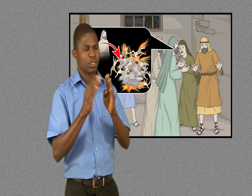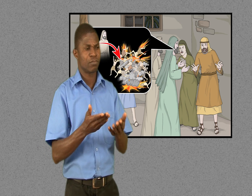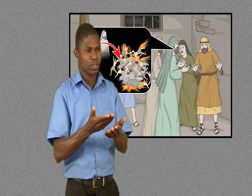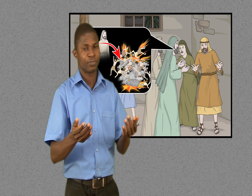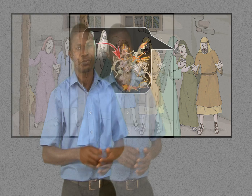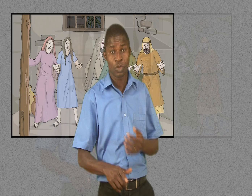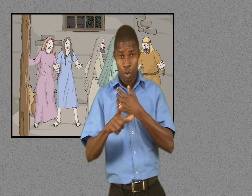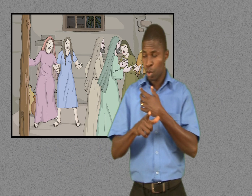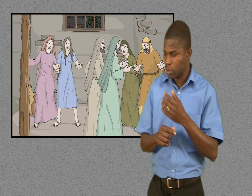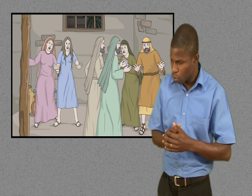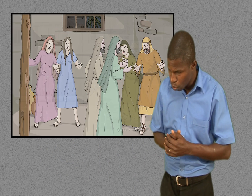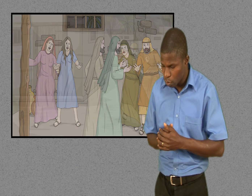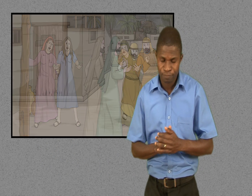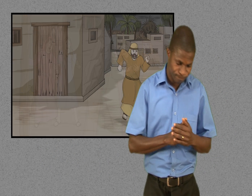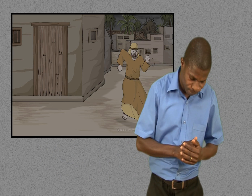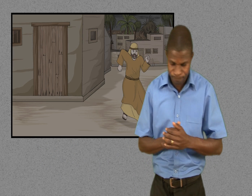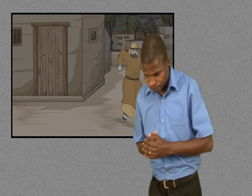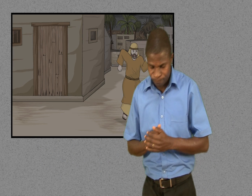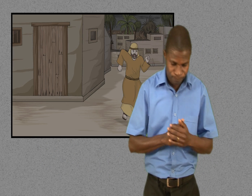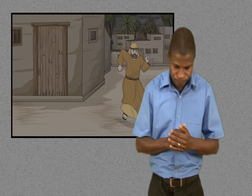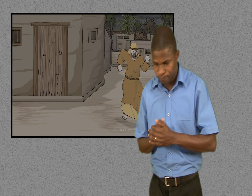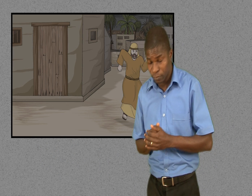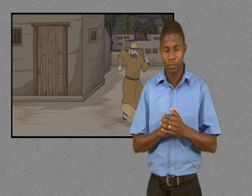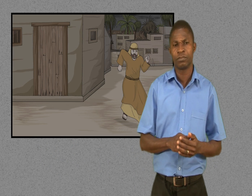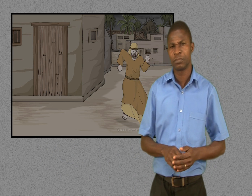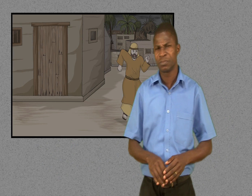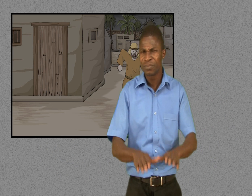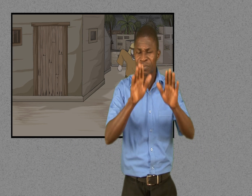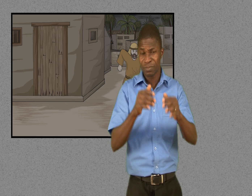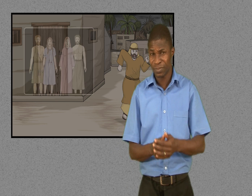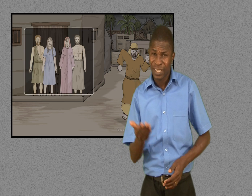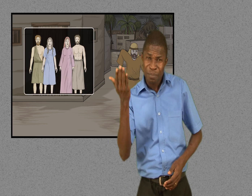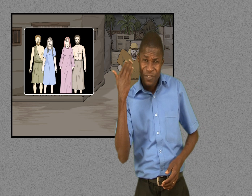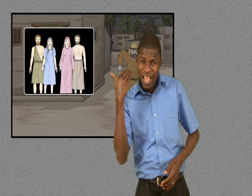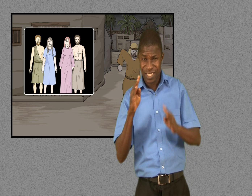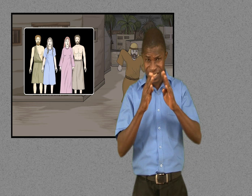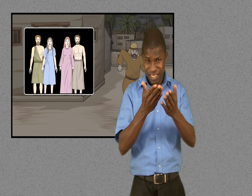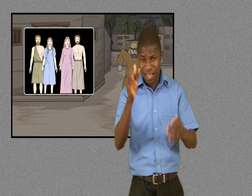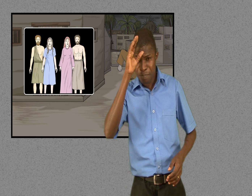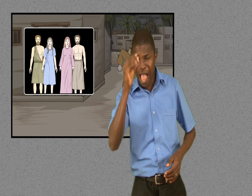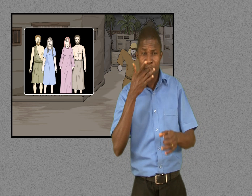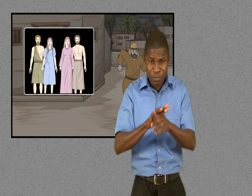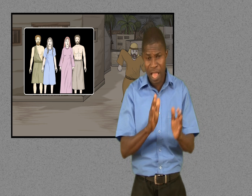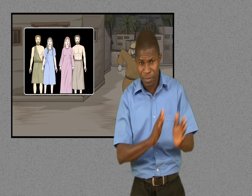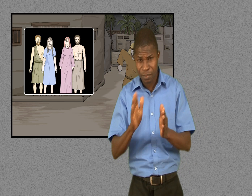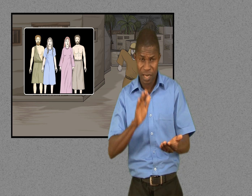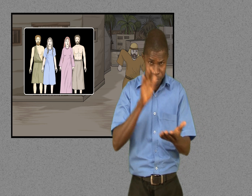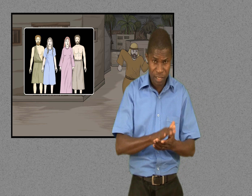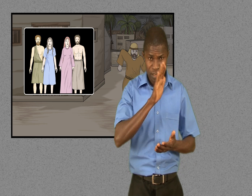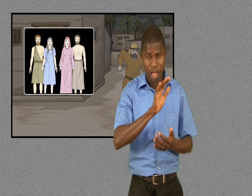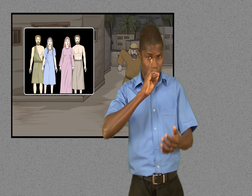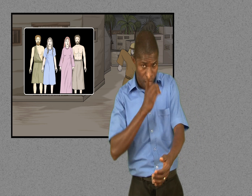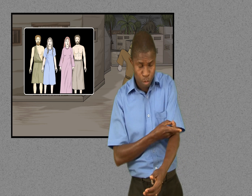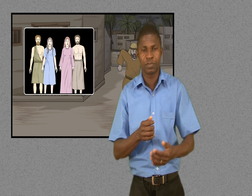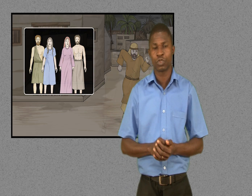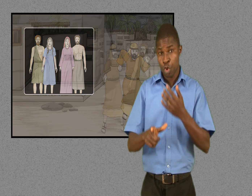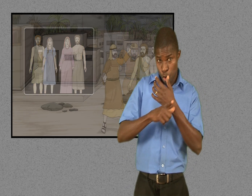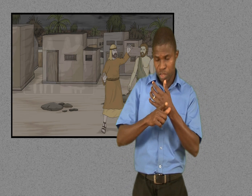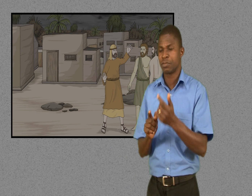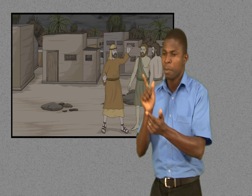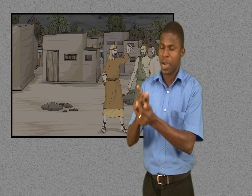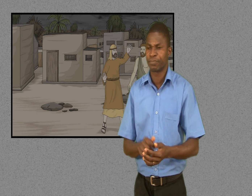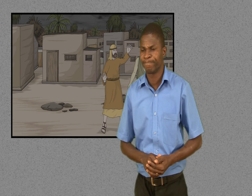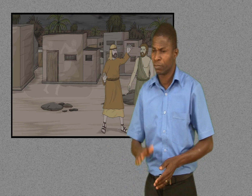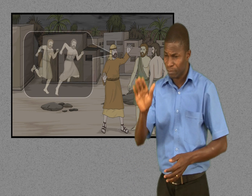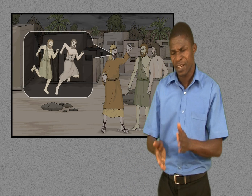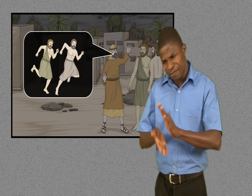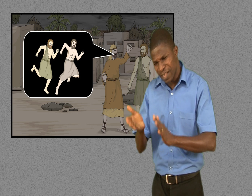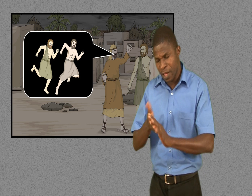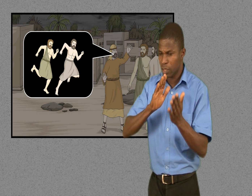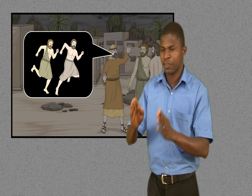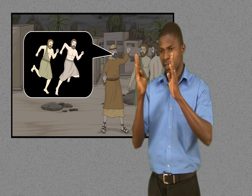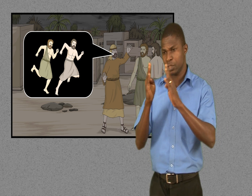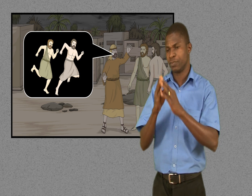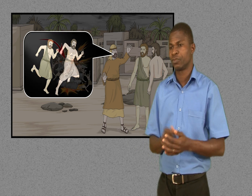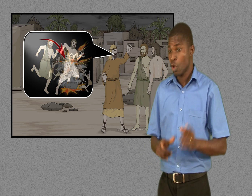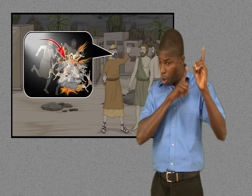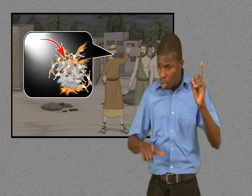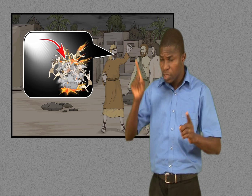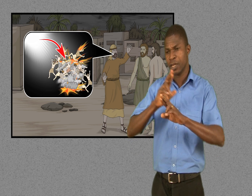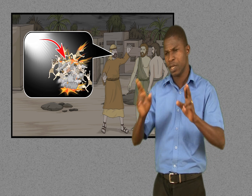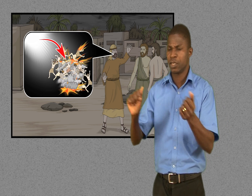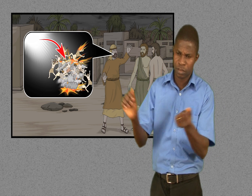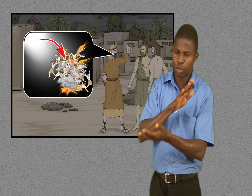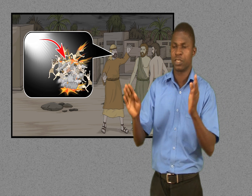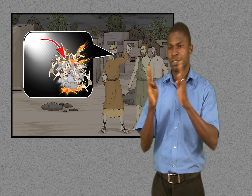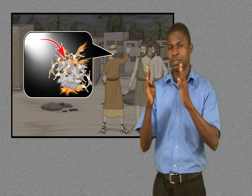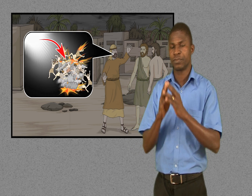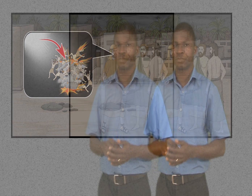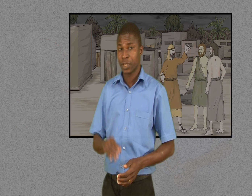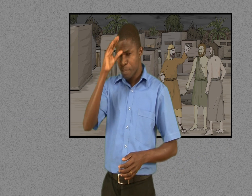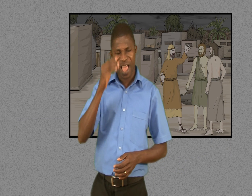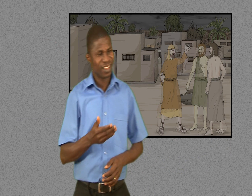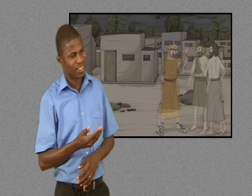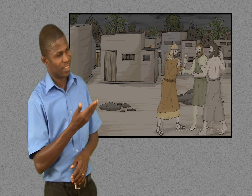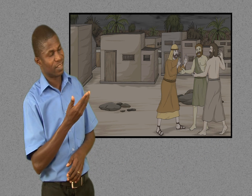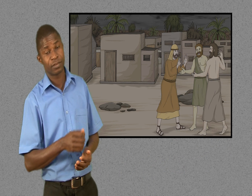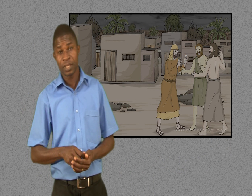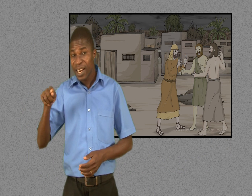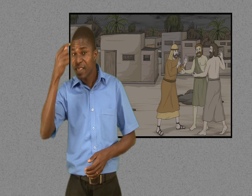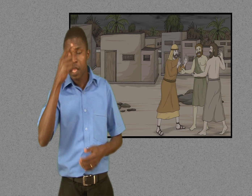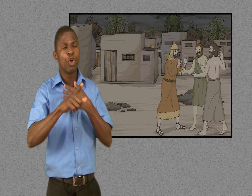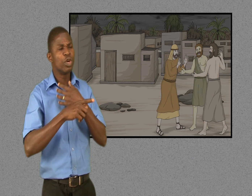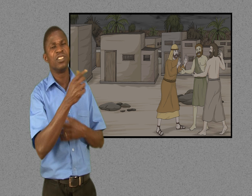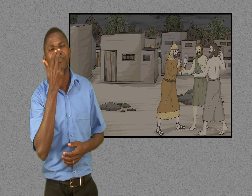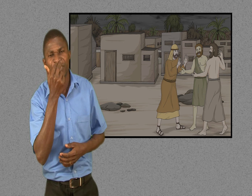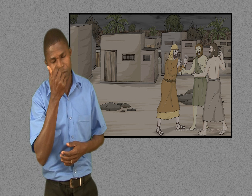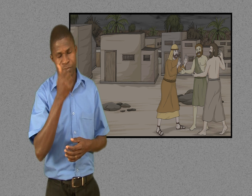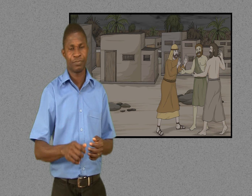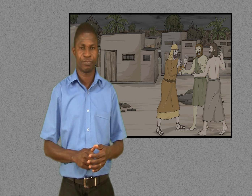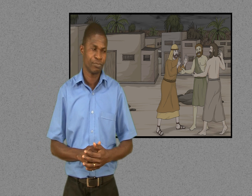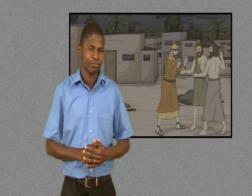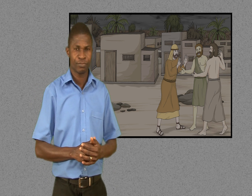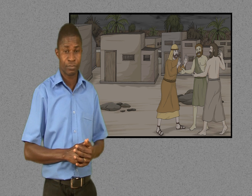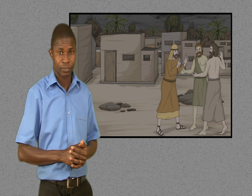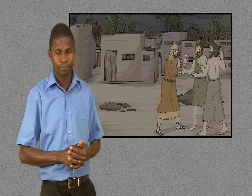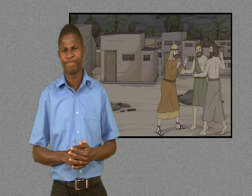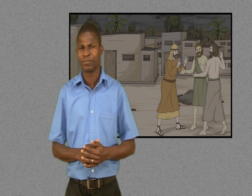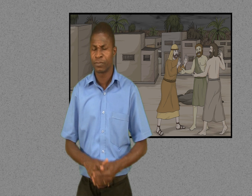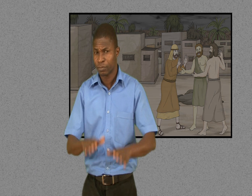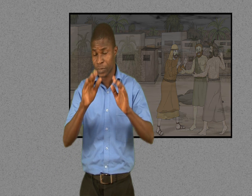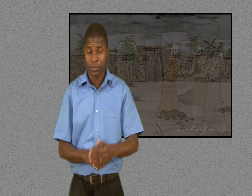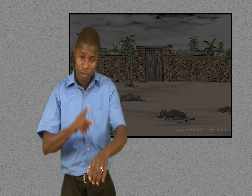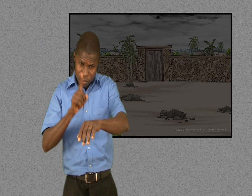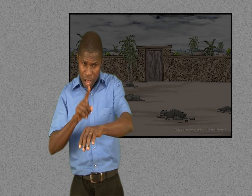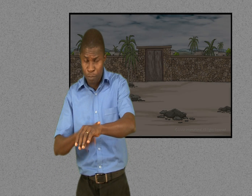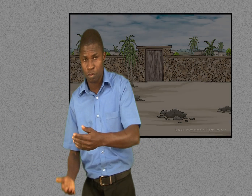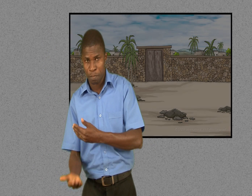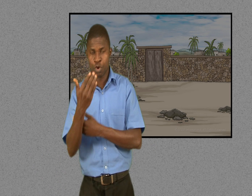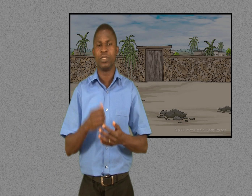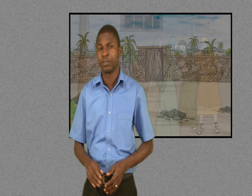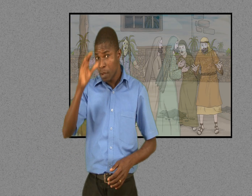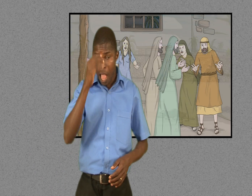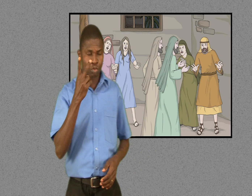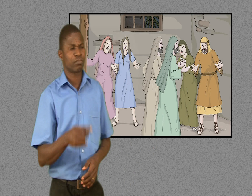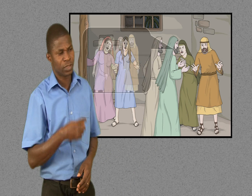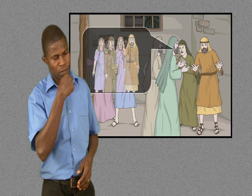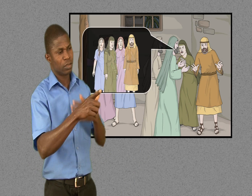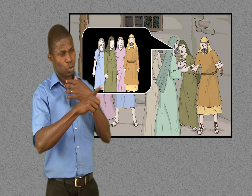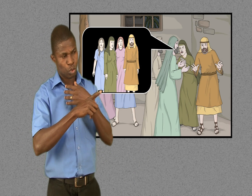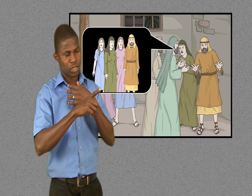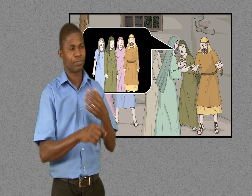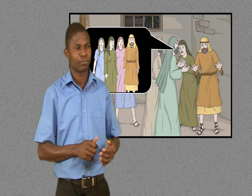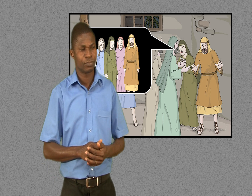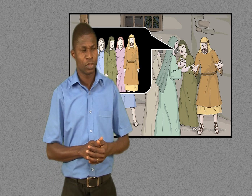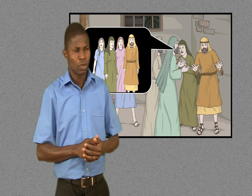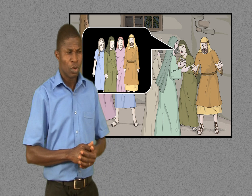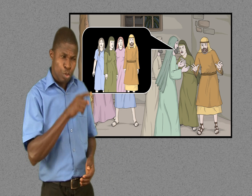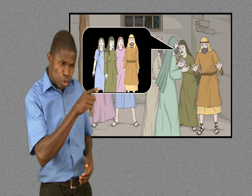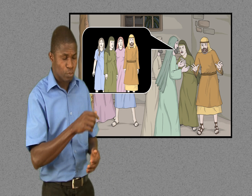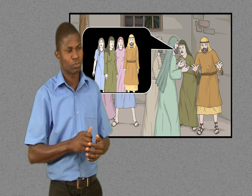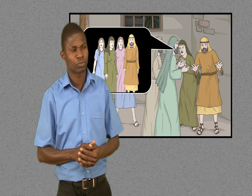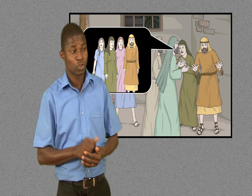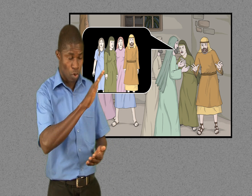So Lot went out and spoke to the sons-in-law who were pledged in marriage to his daughters. “Get up,” he said. “Get out of this place, for the LORD is about to destroy the city!” But his sons-in-law thought he was joking.